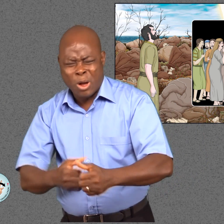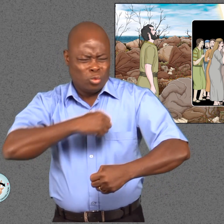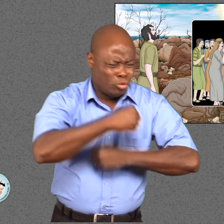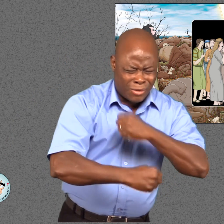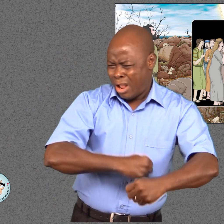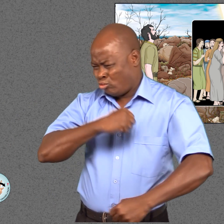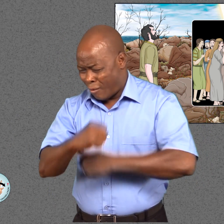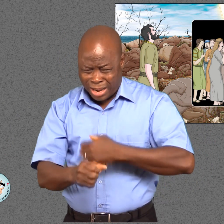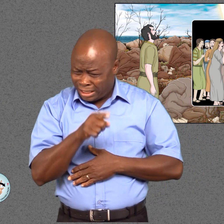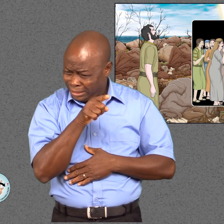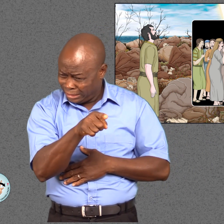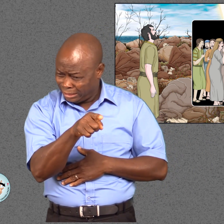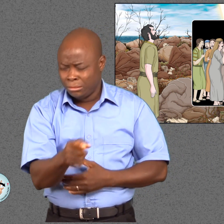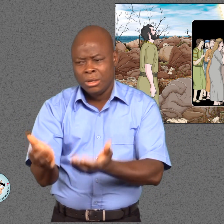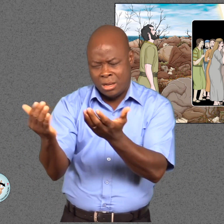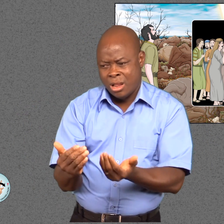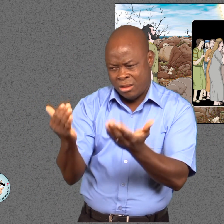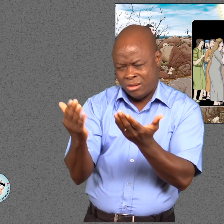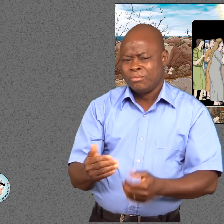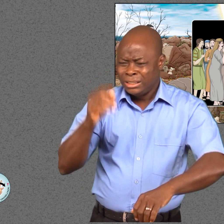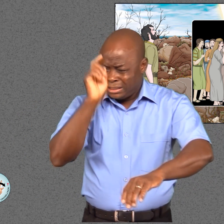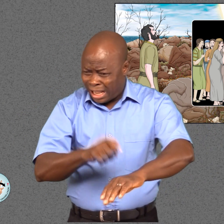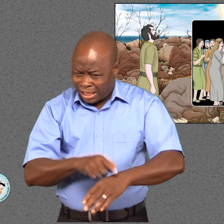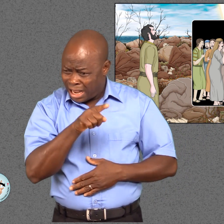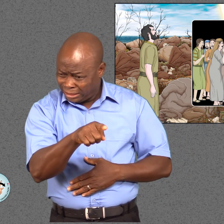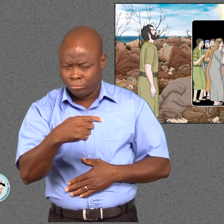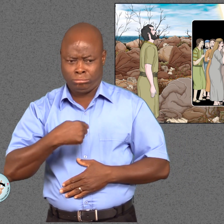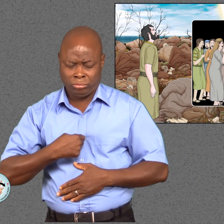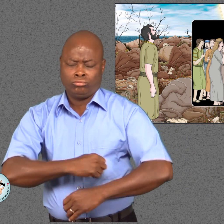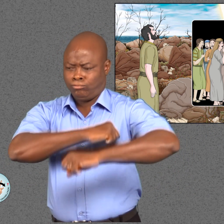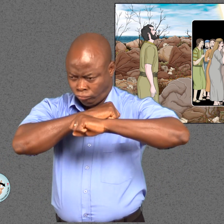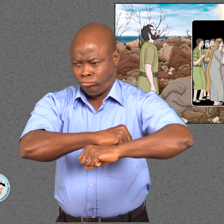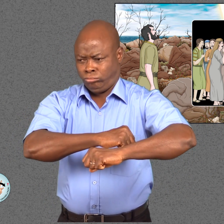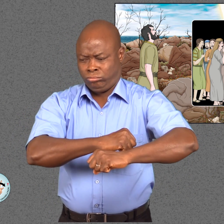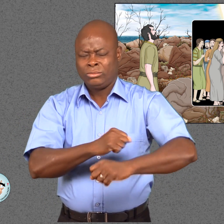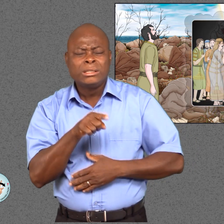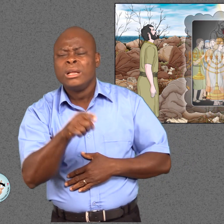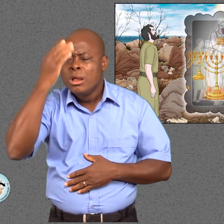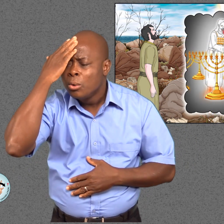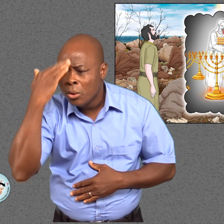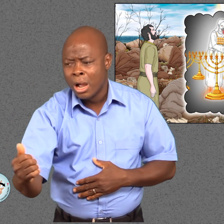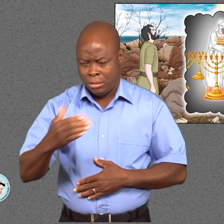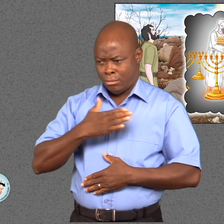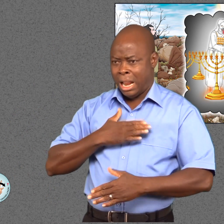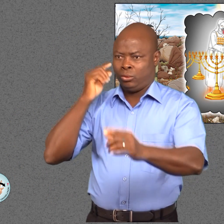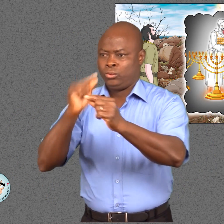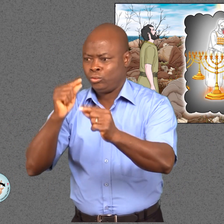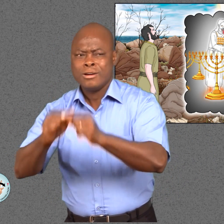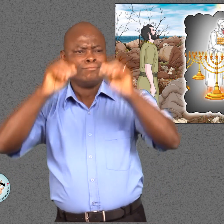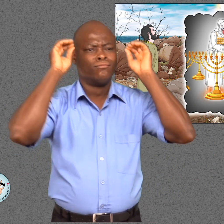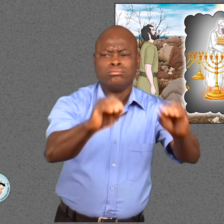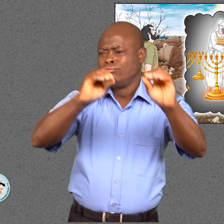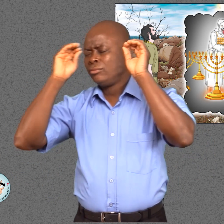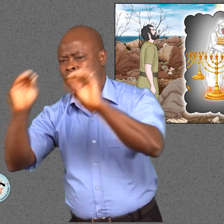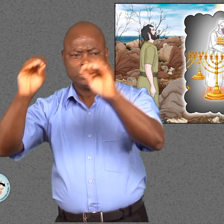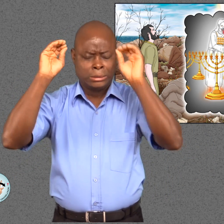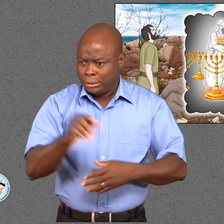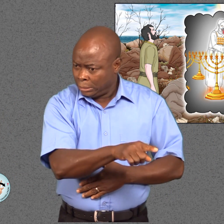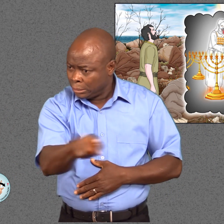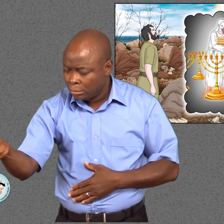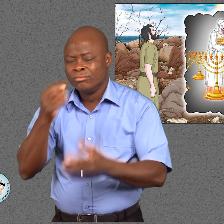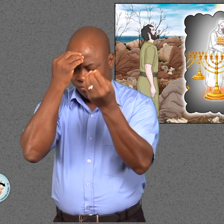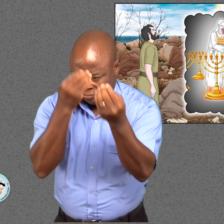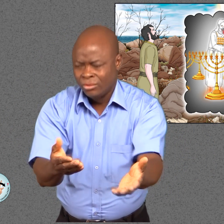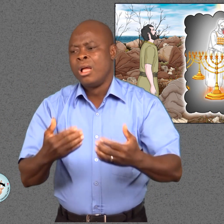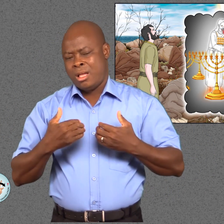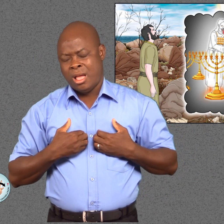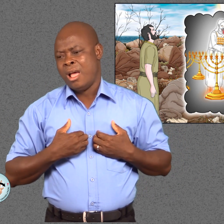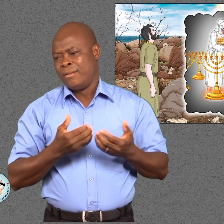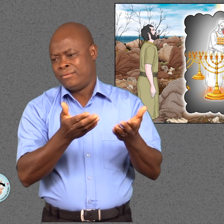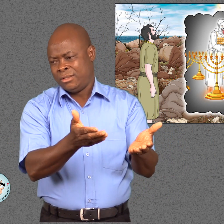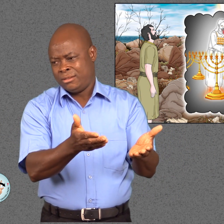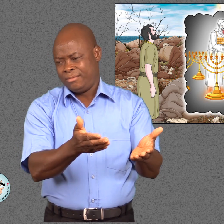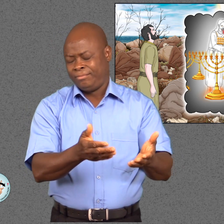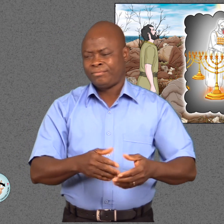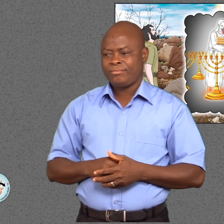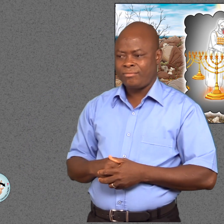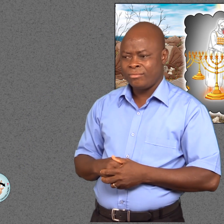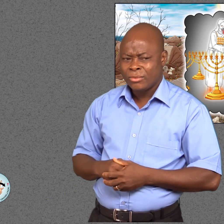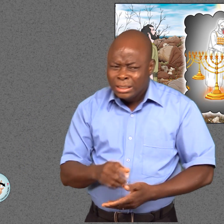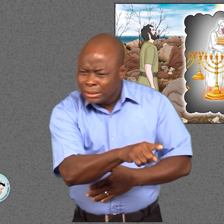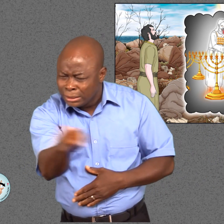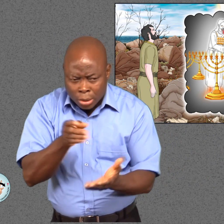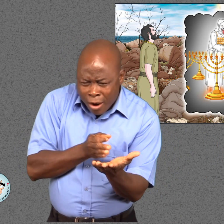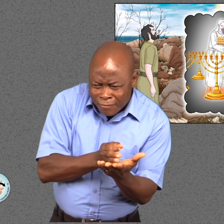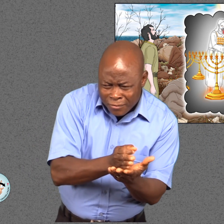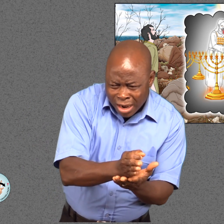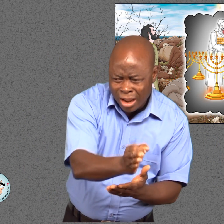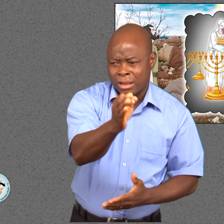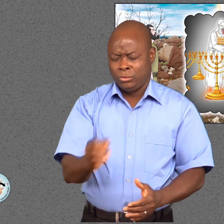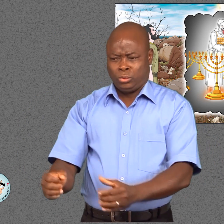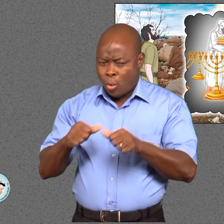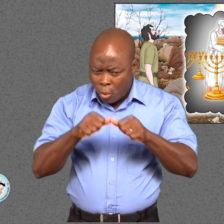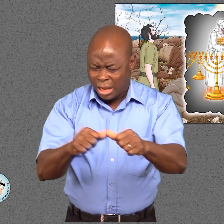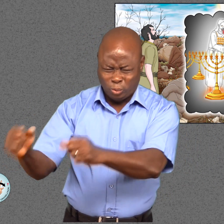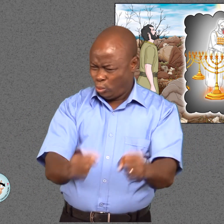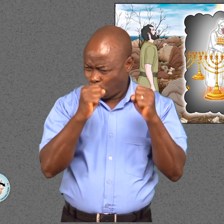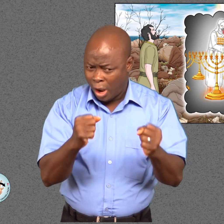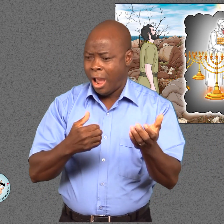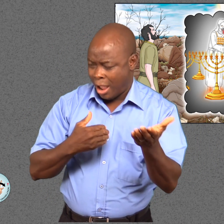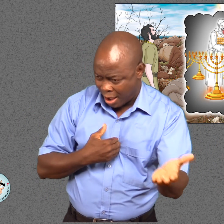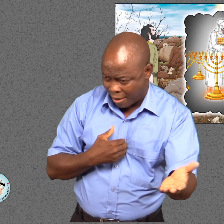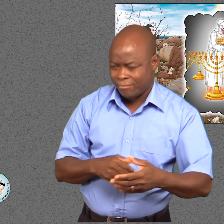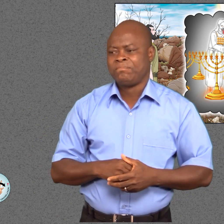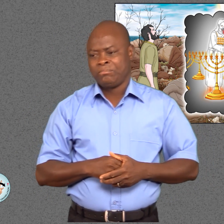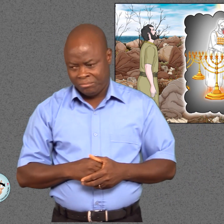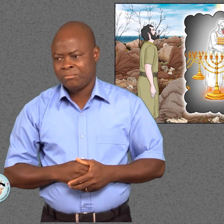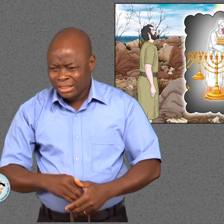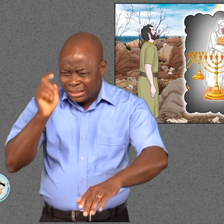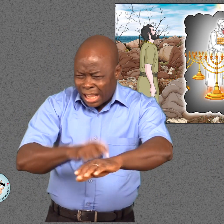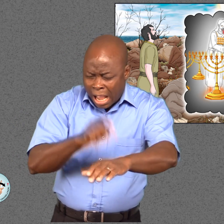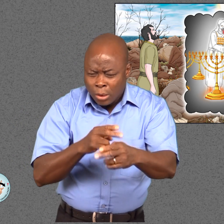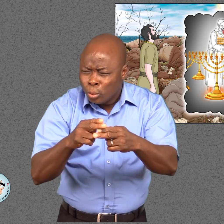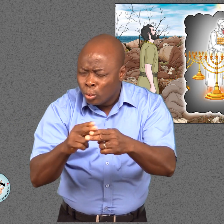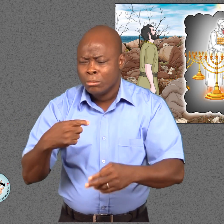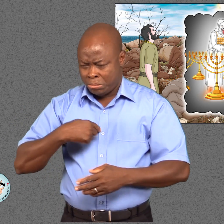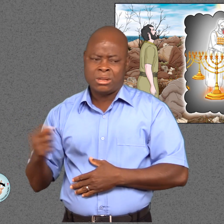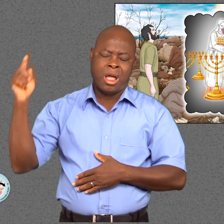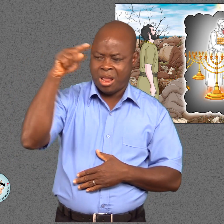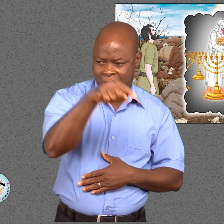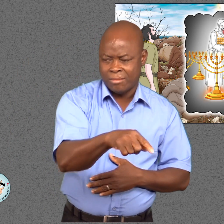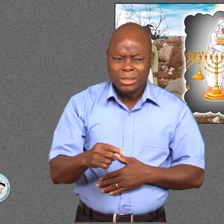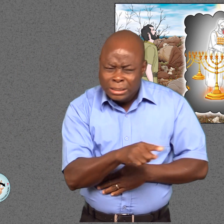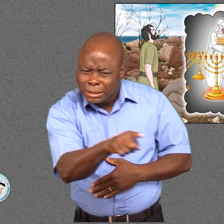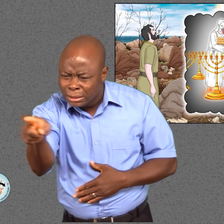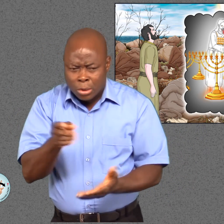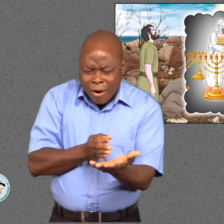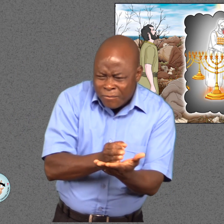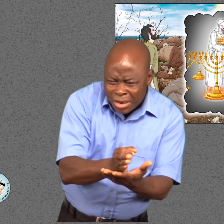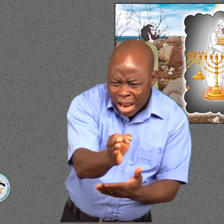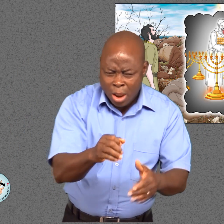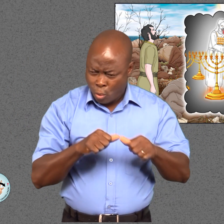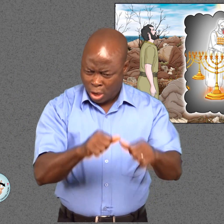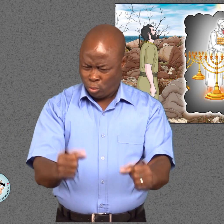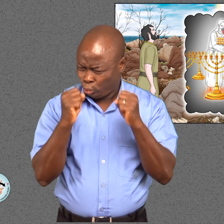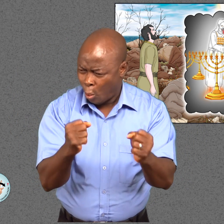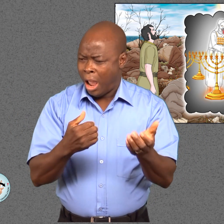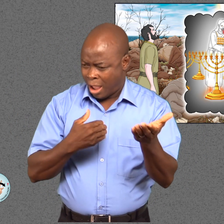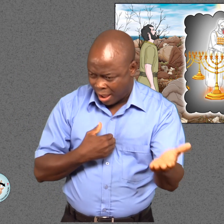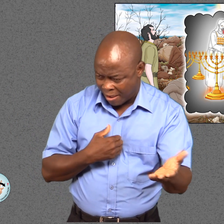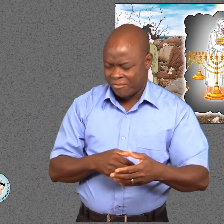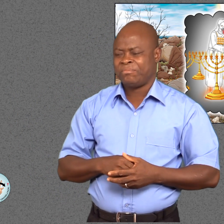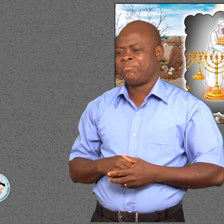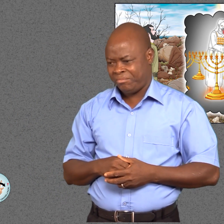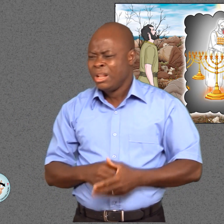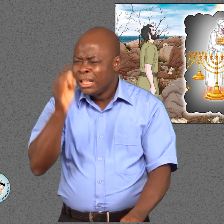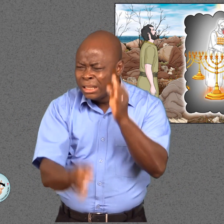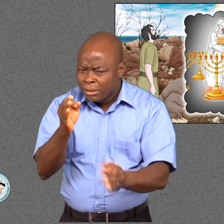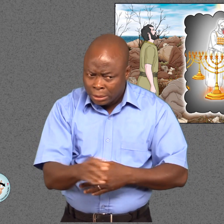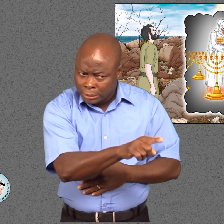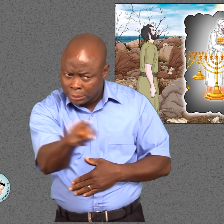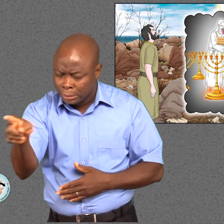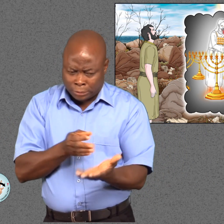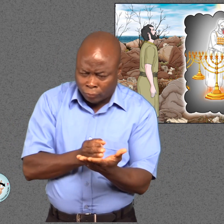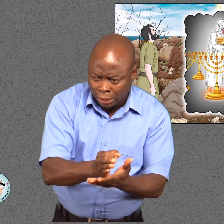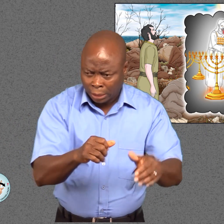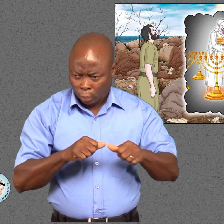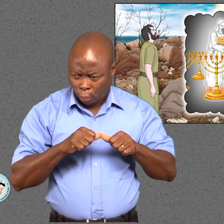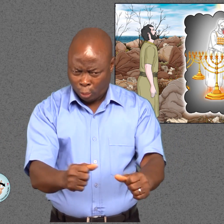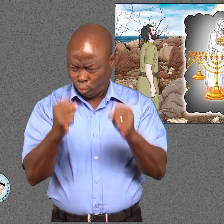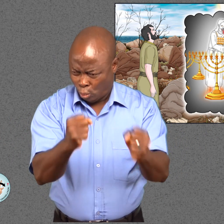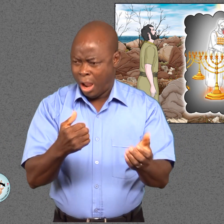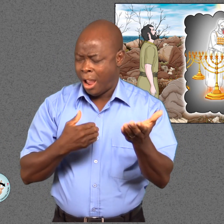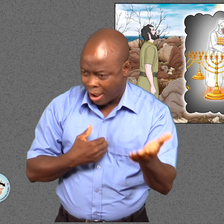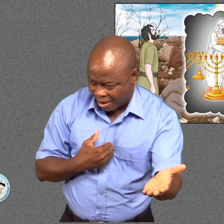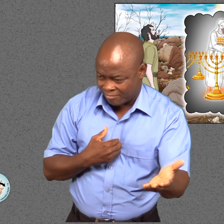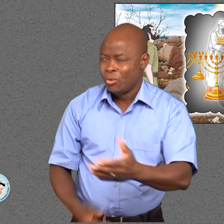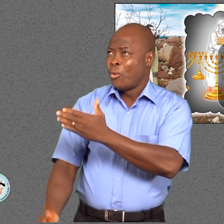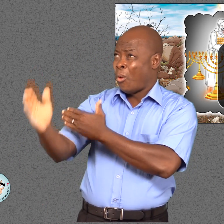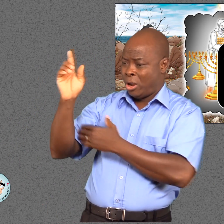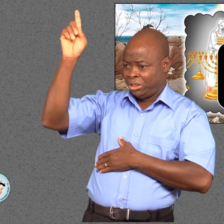Because you have kept My command to persevere, I will also keep you from the hour of testing that is about to come upon the whole world, to test those who dwell on the earth.